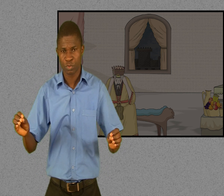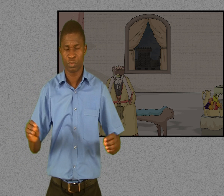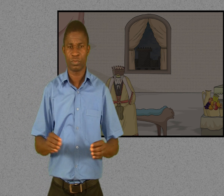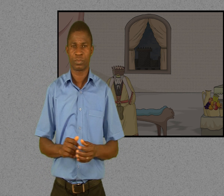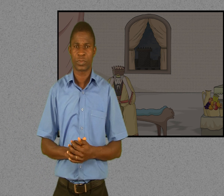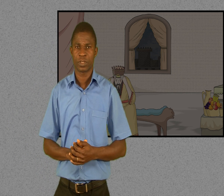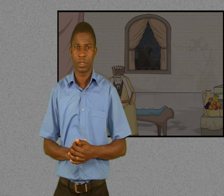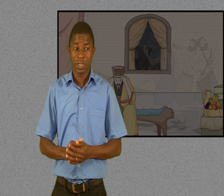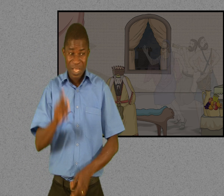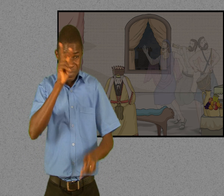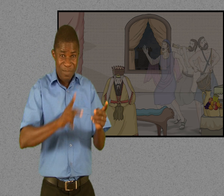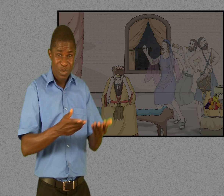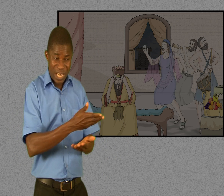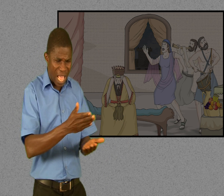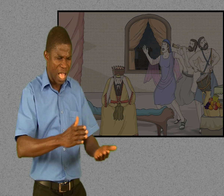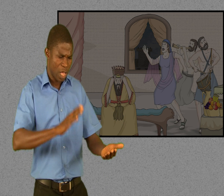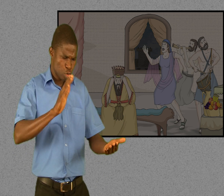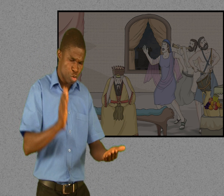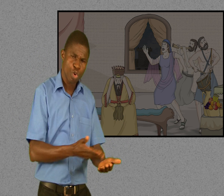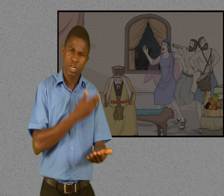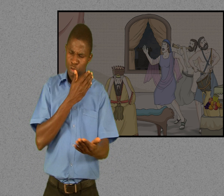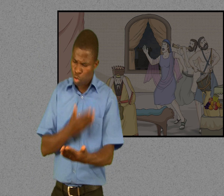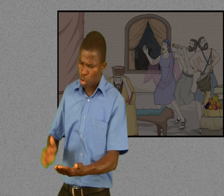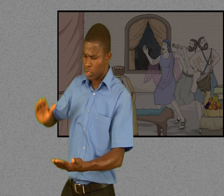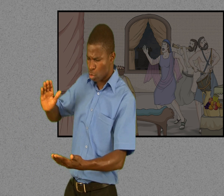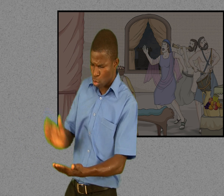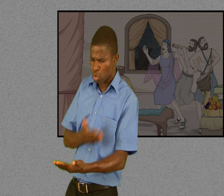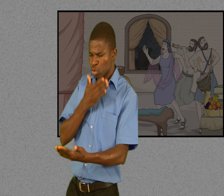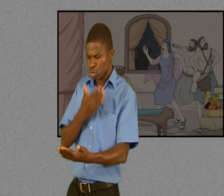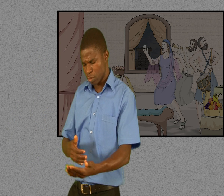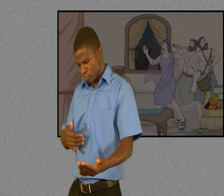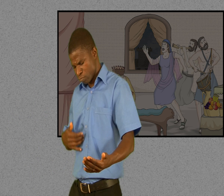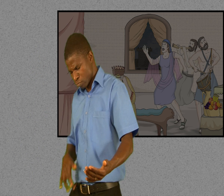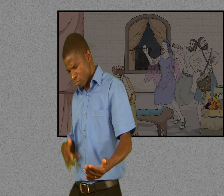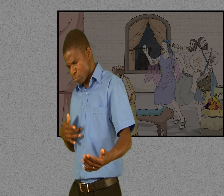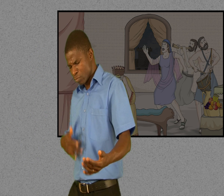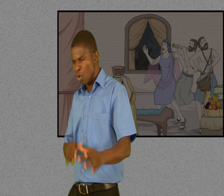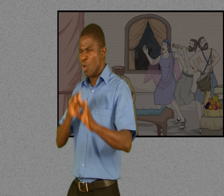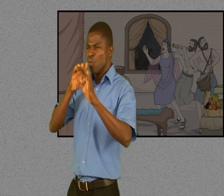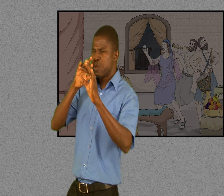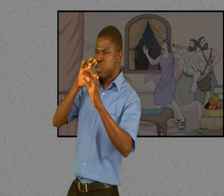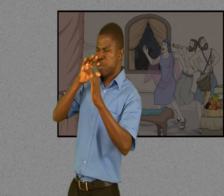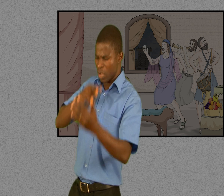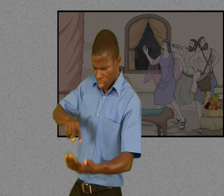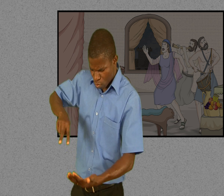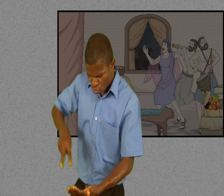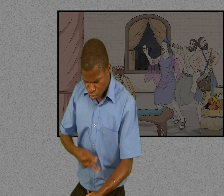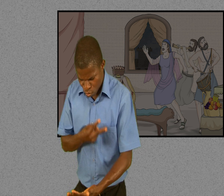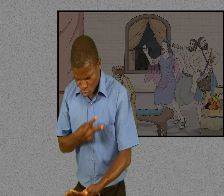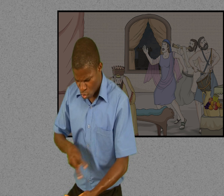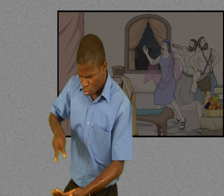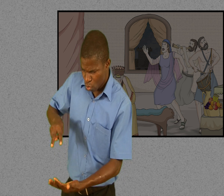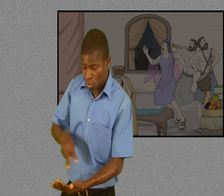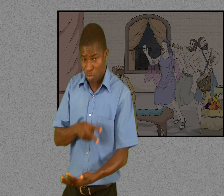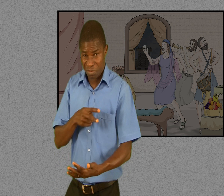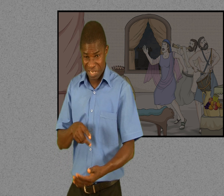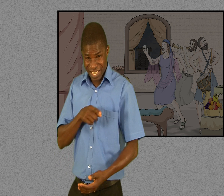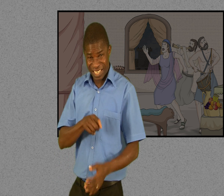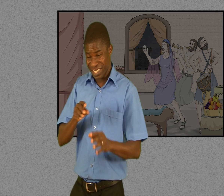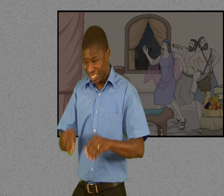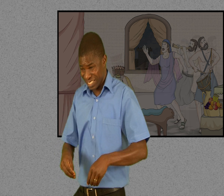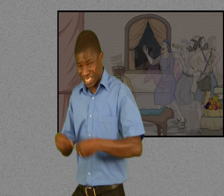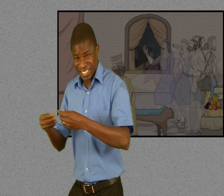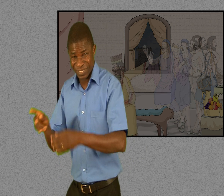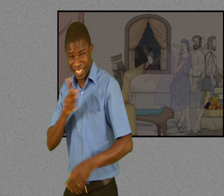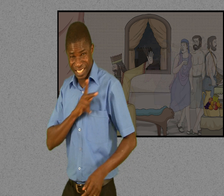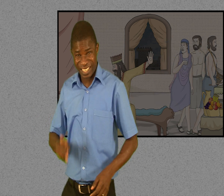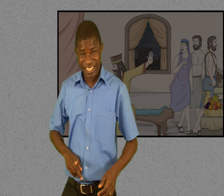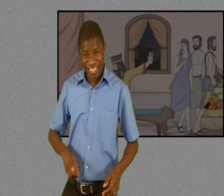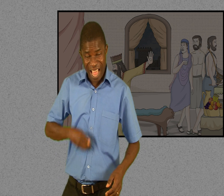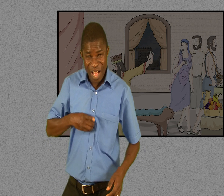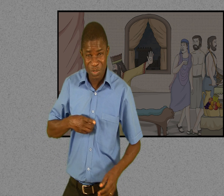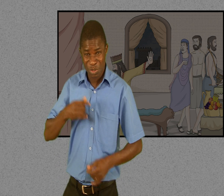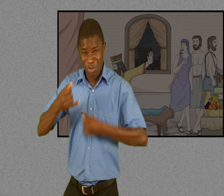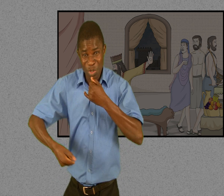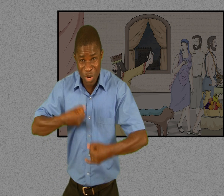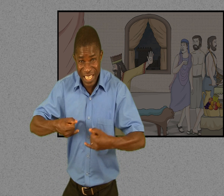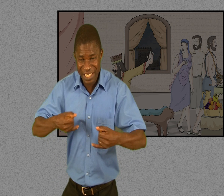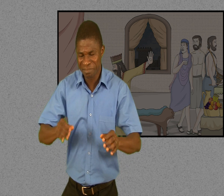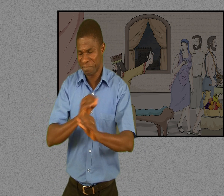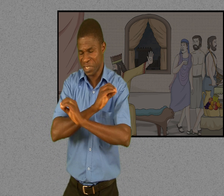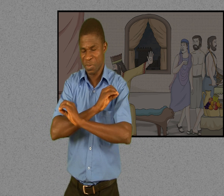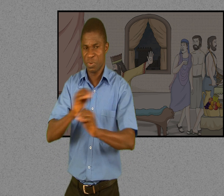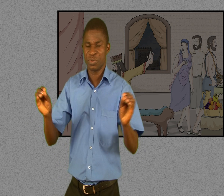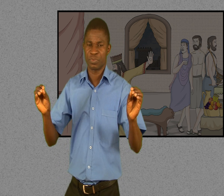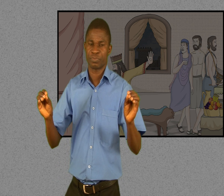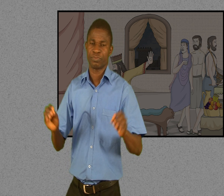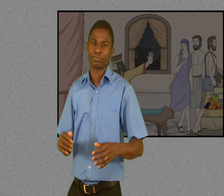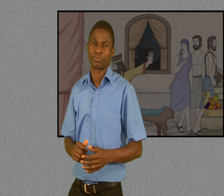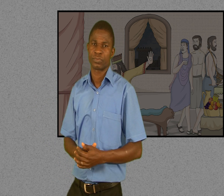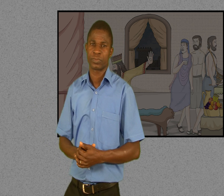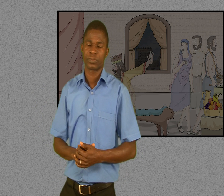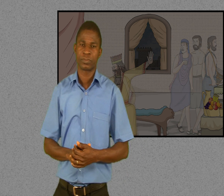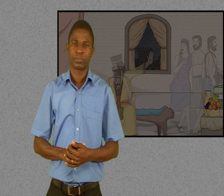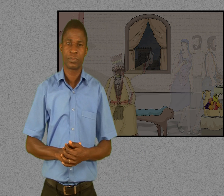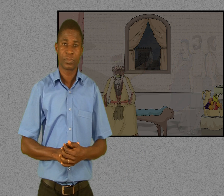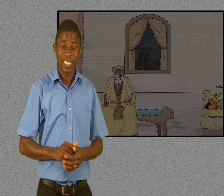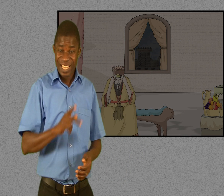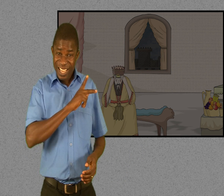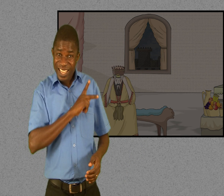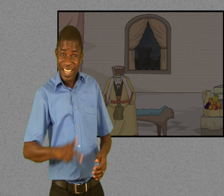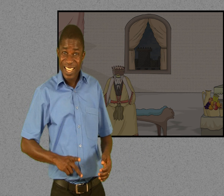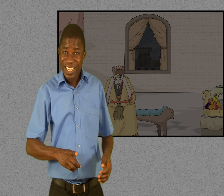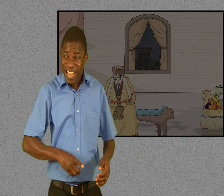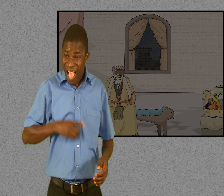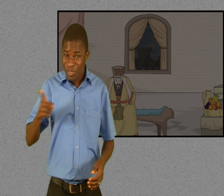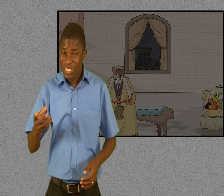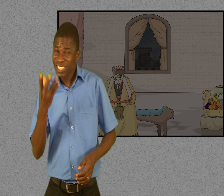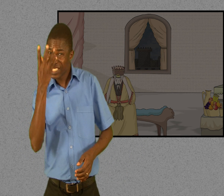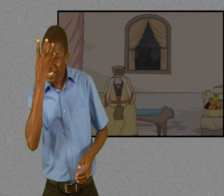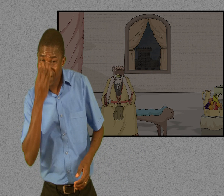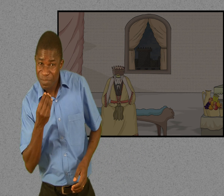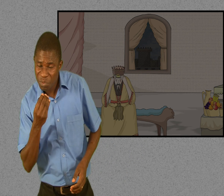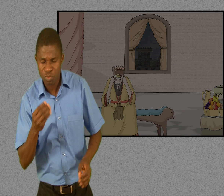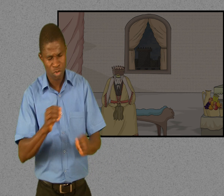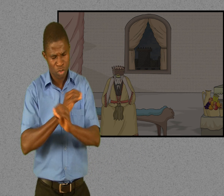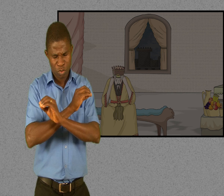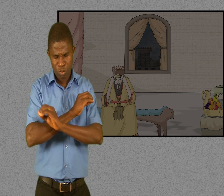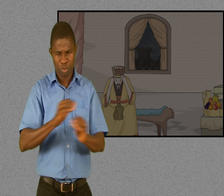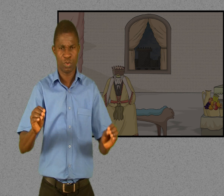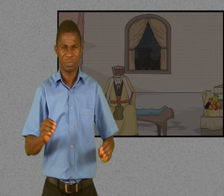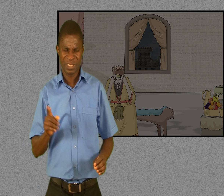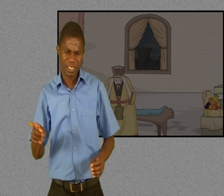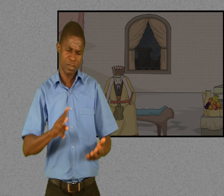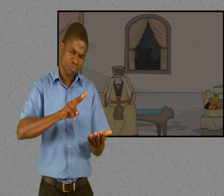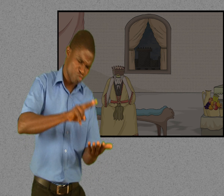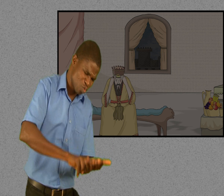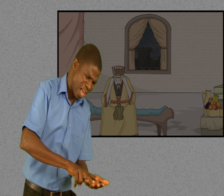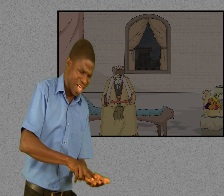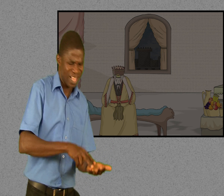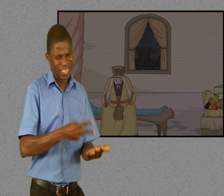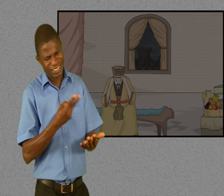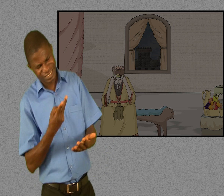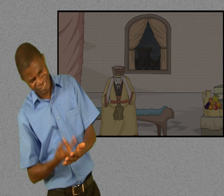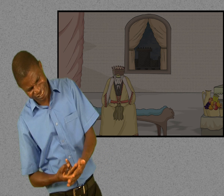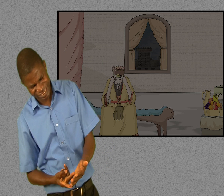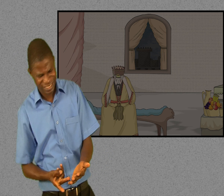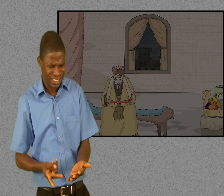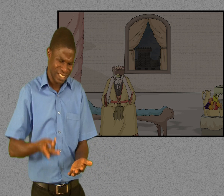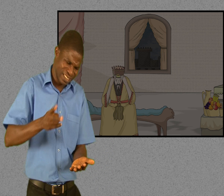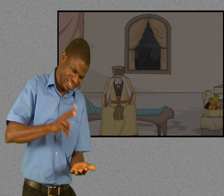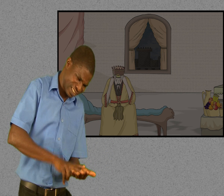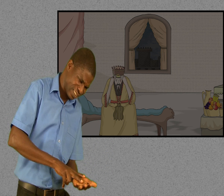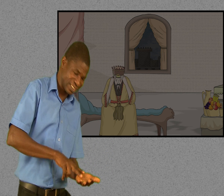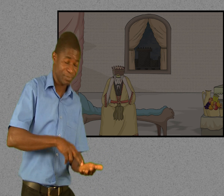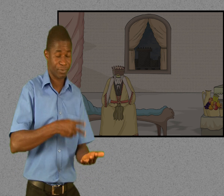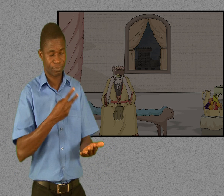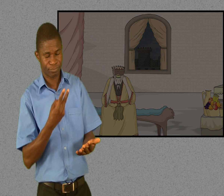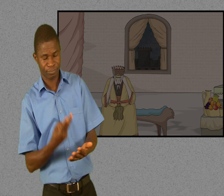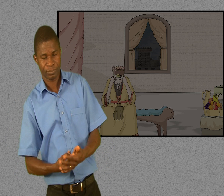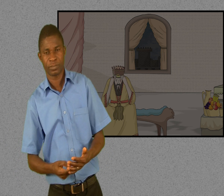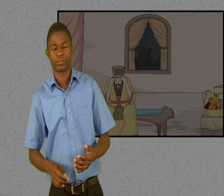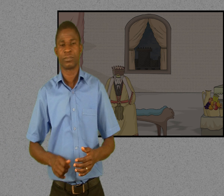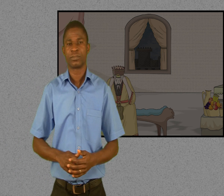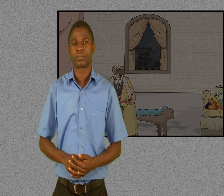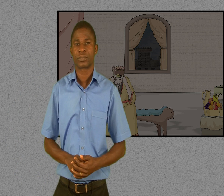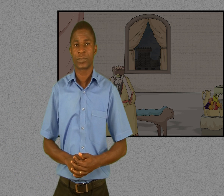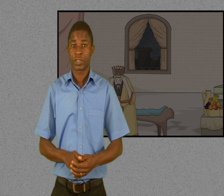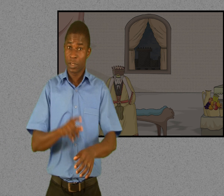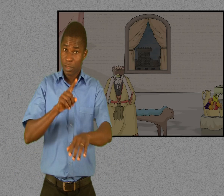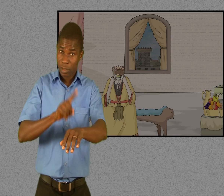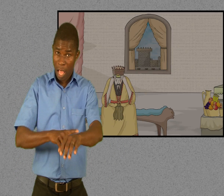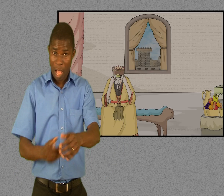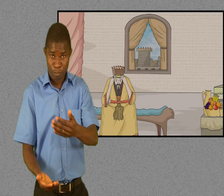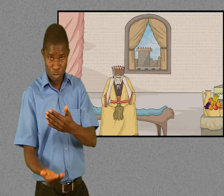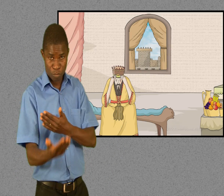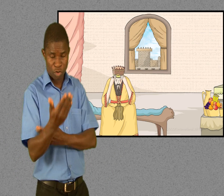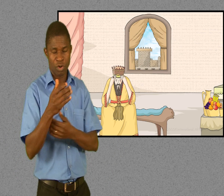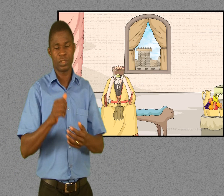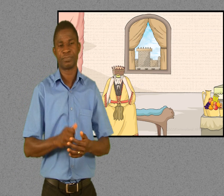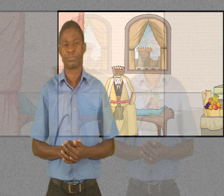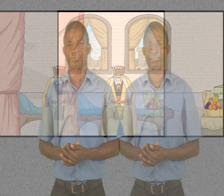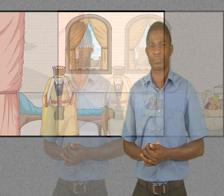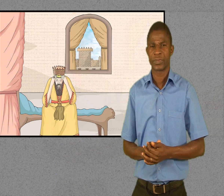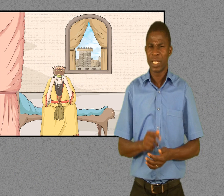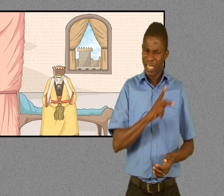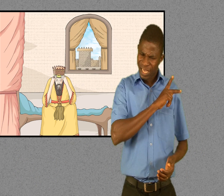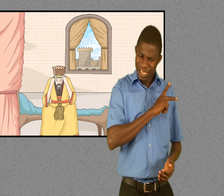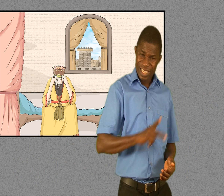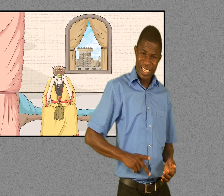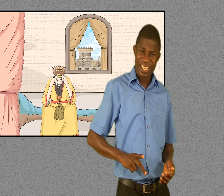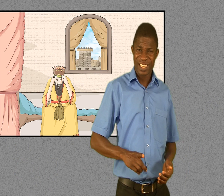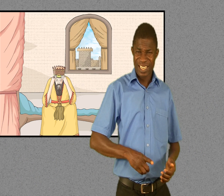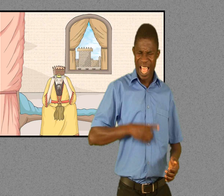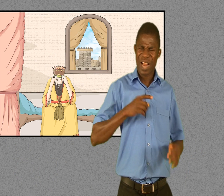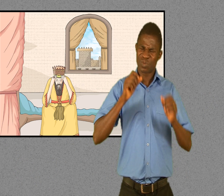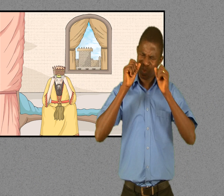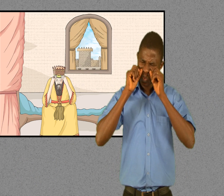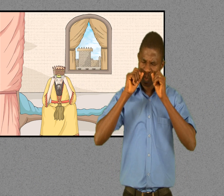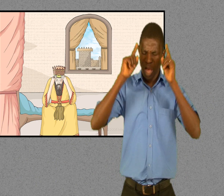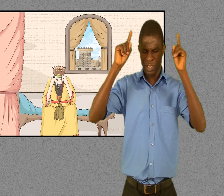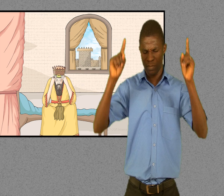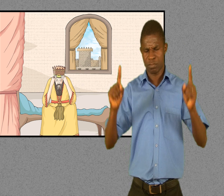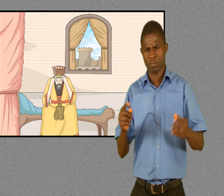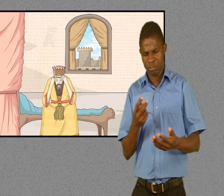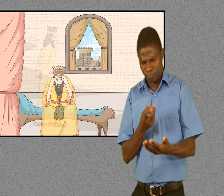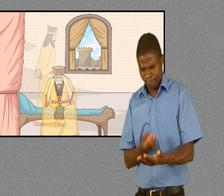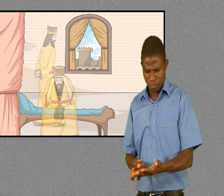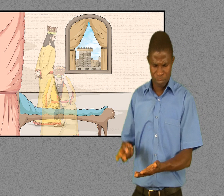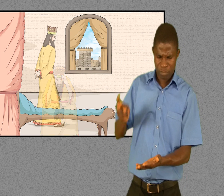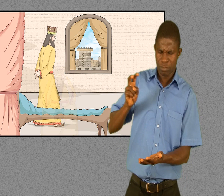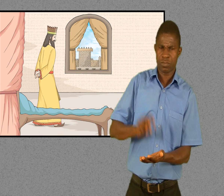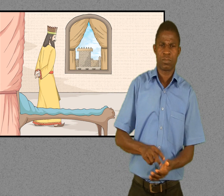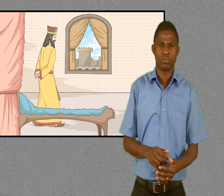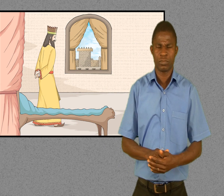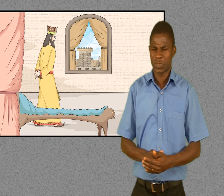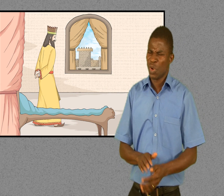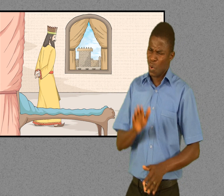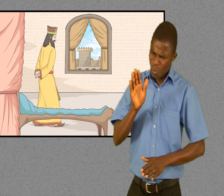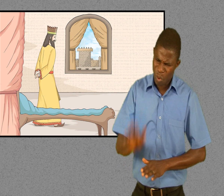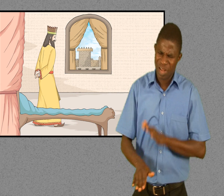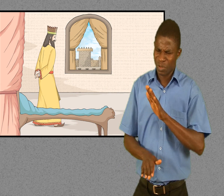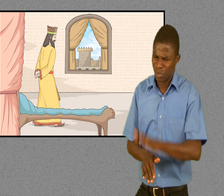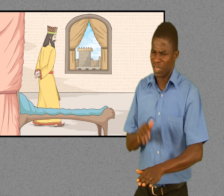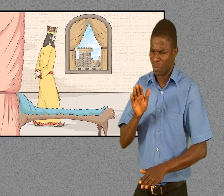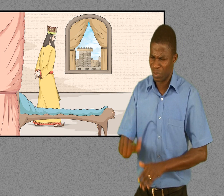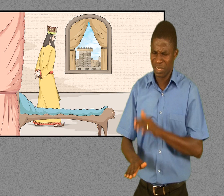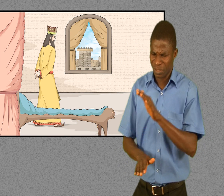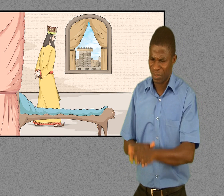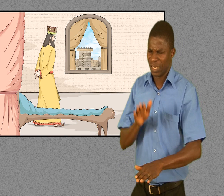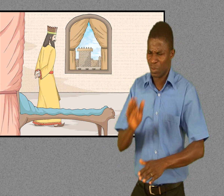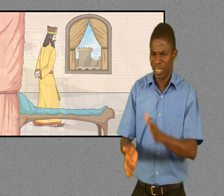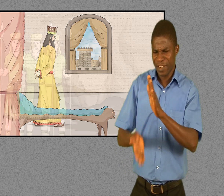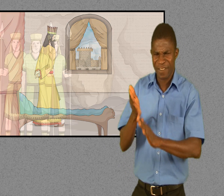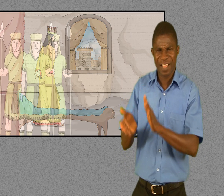No entertainment was brought before him, and sleep fled from him. At the first light of dawn, the king got up and hurried to the den of lions.